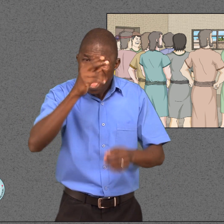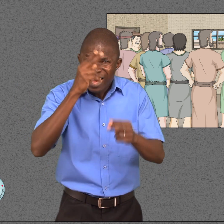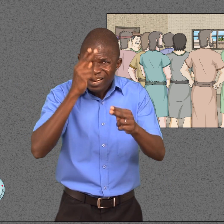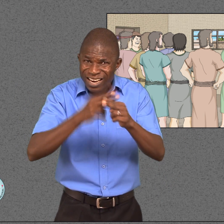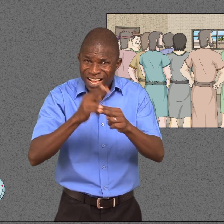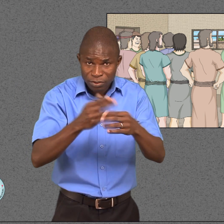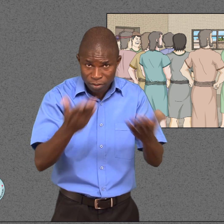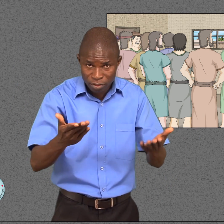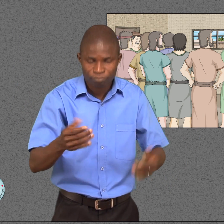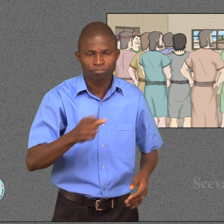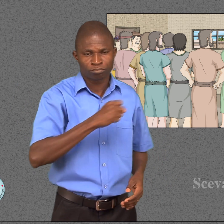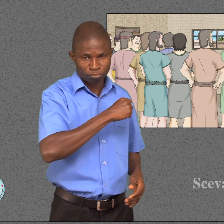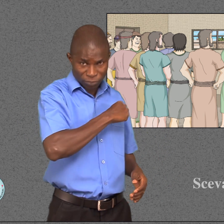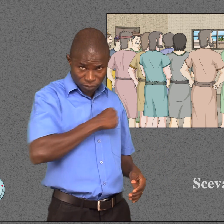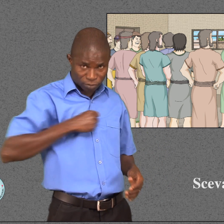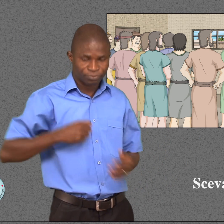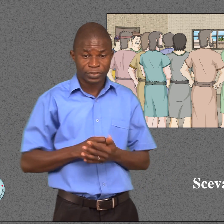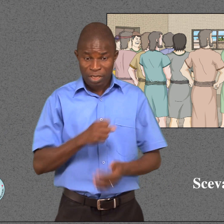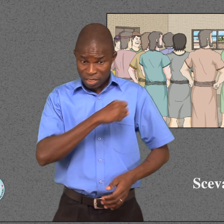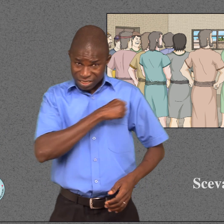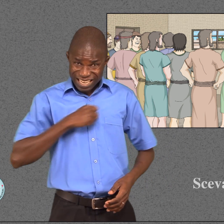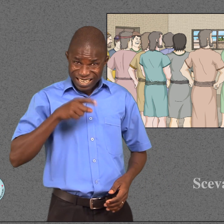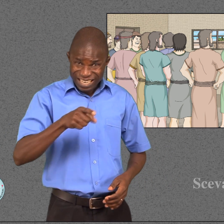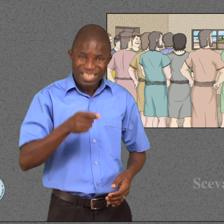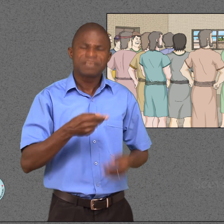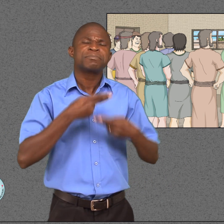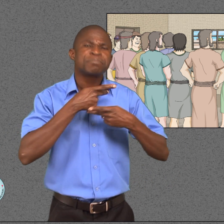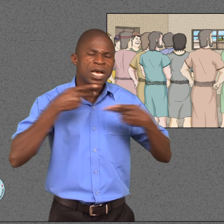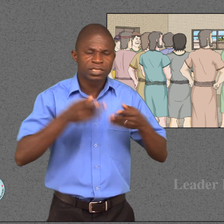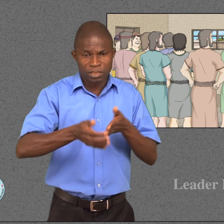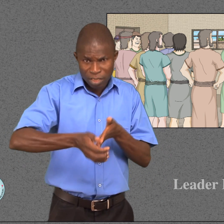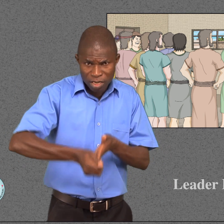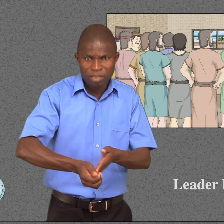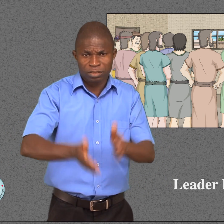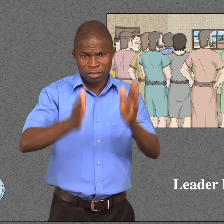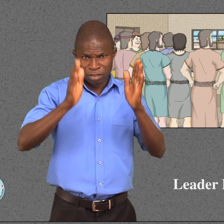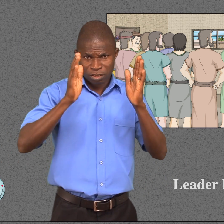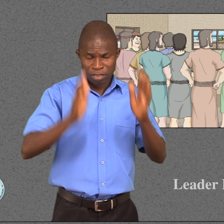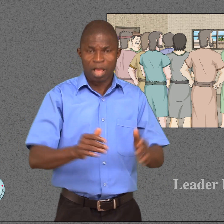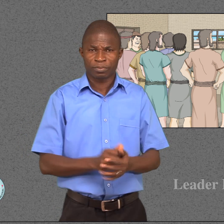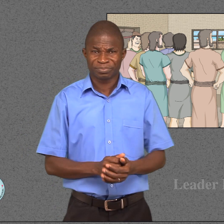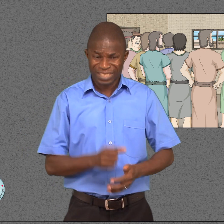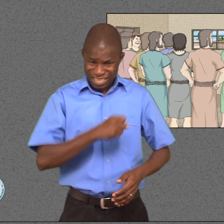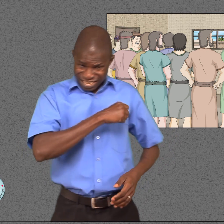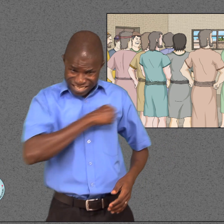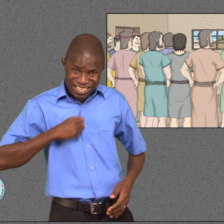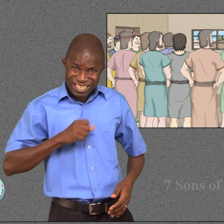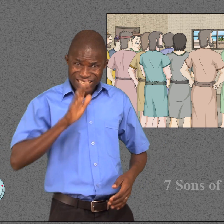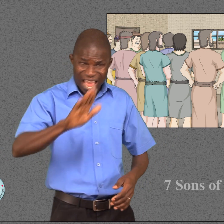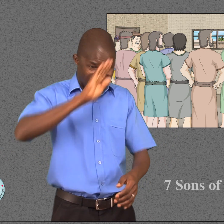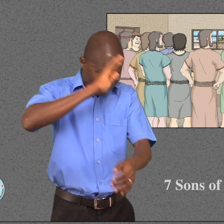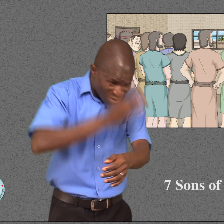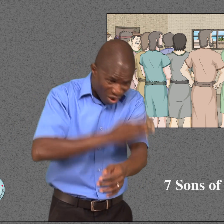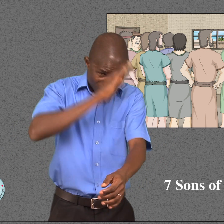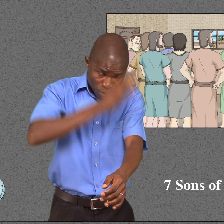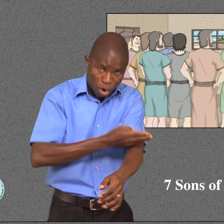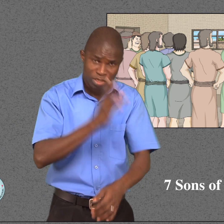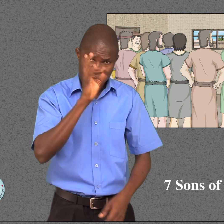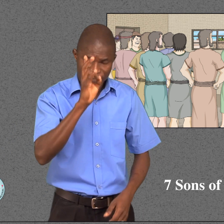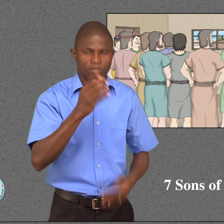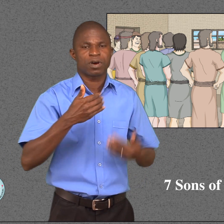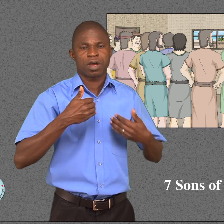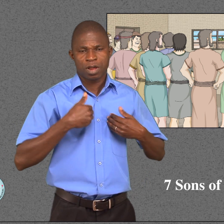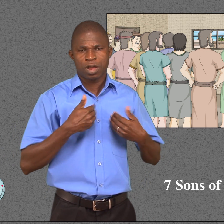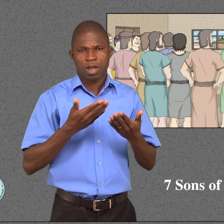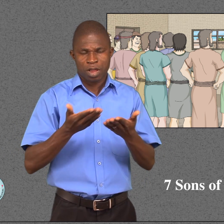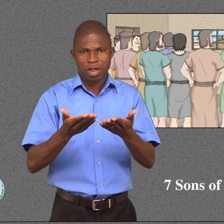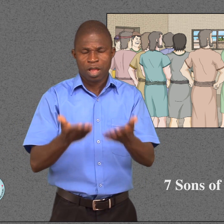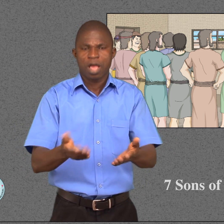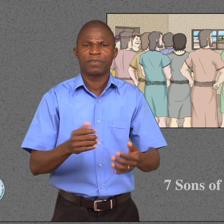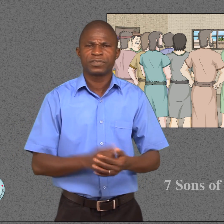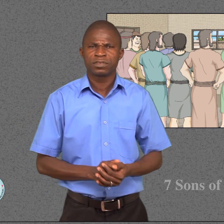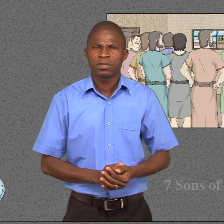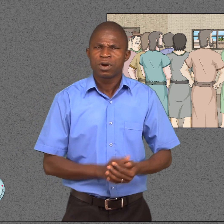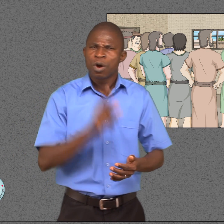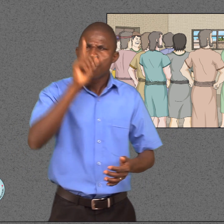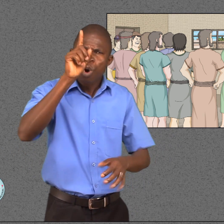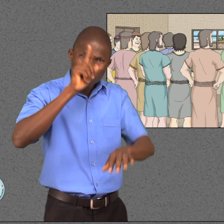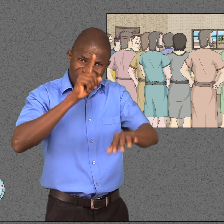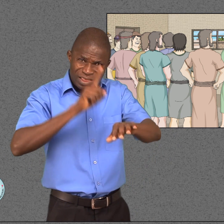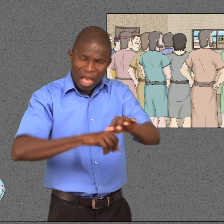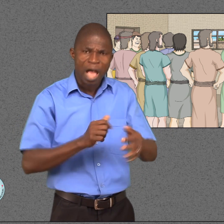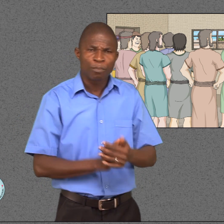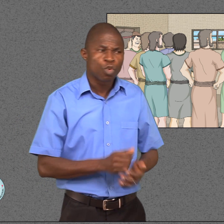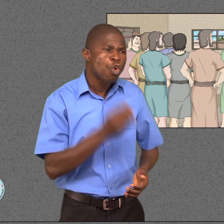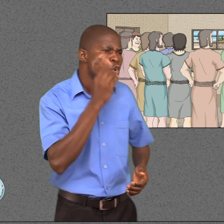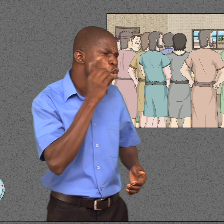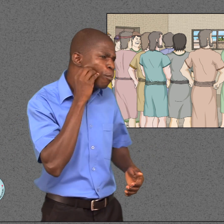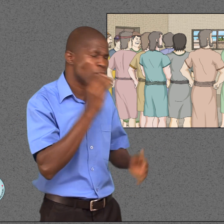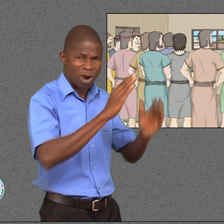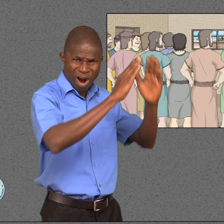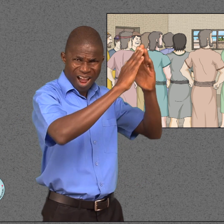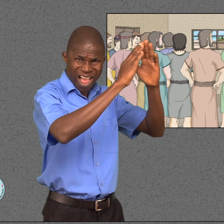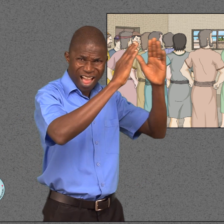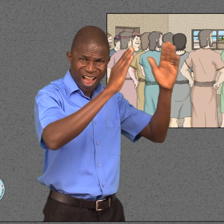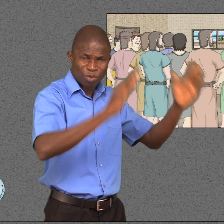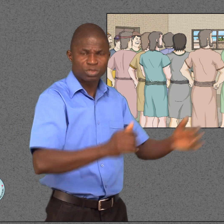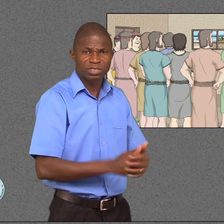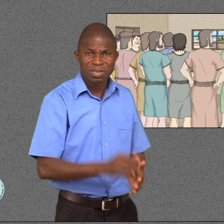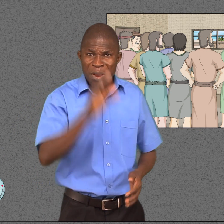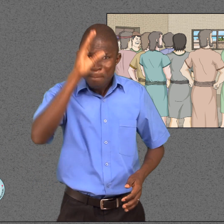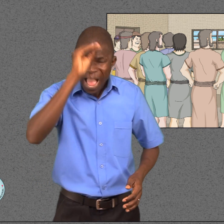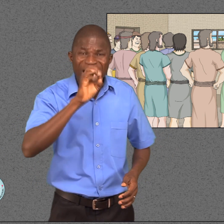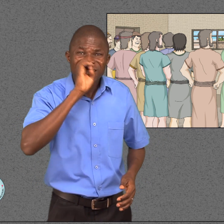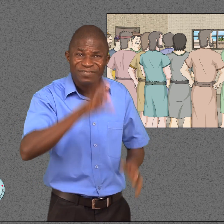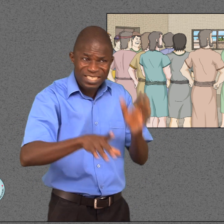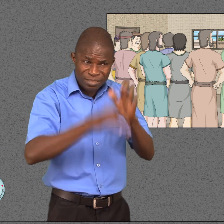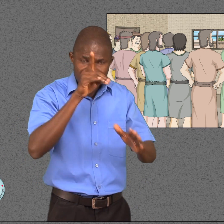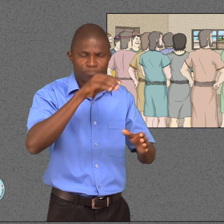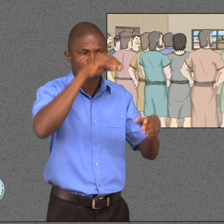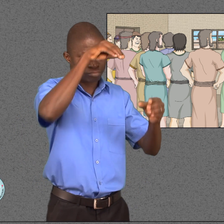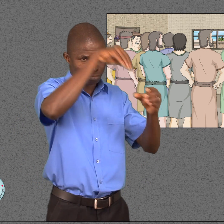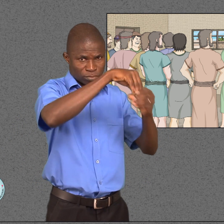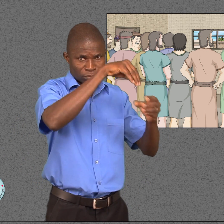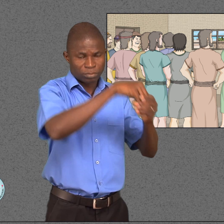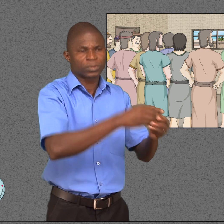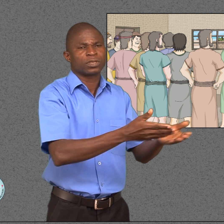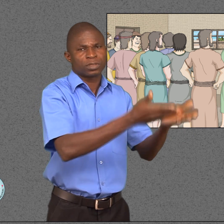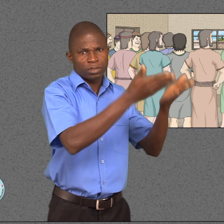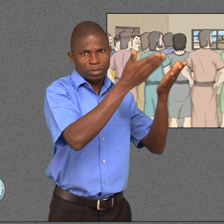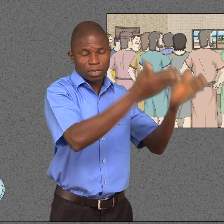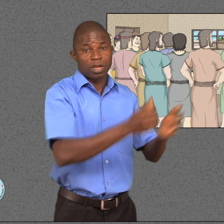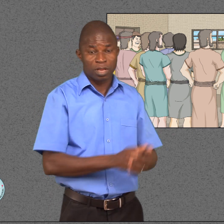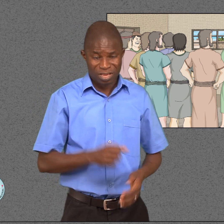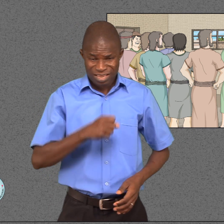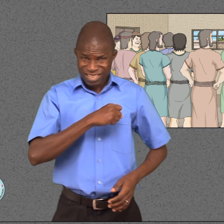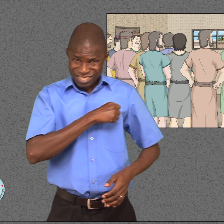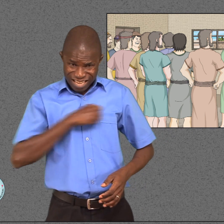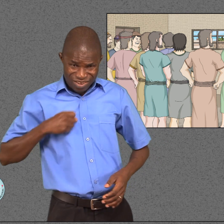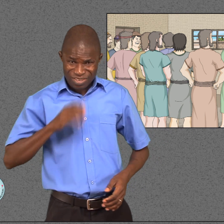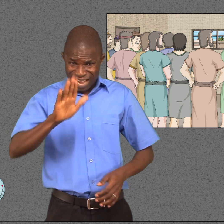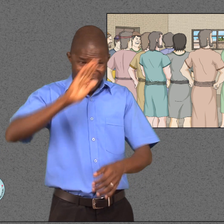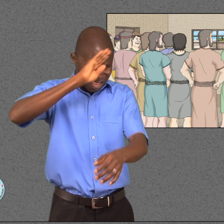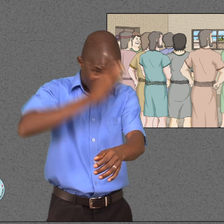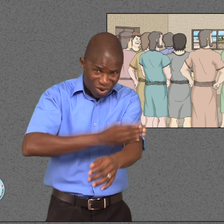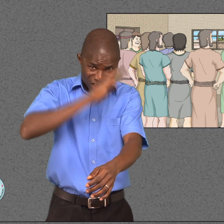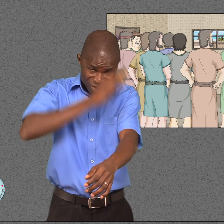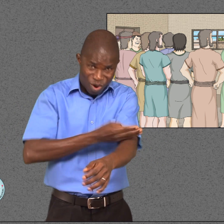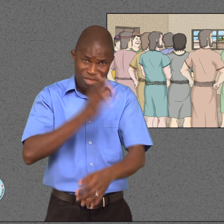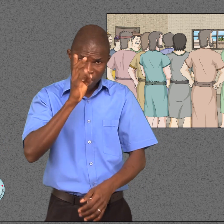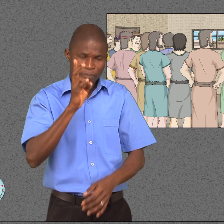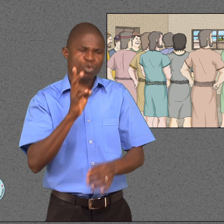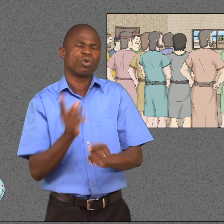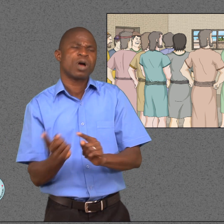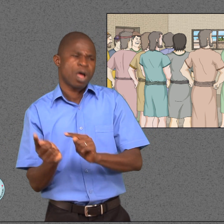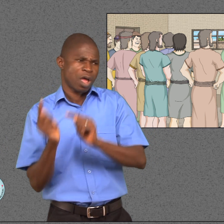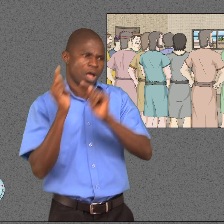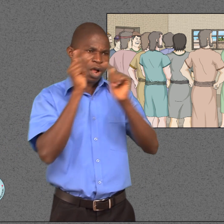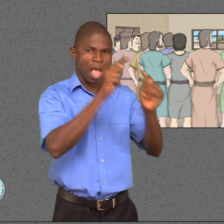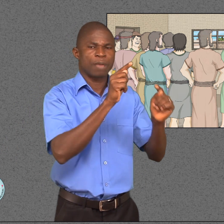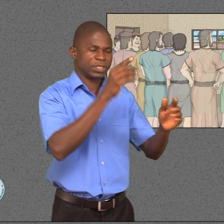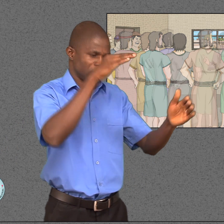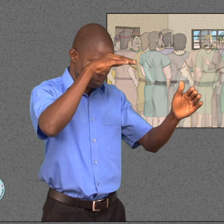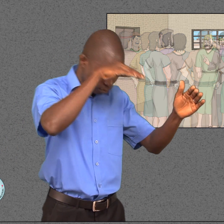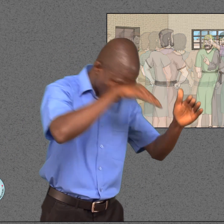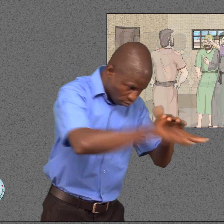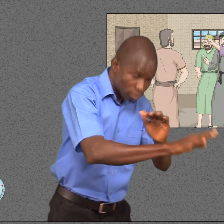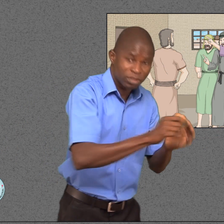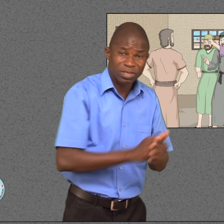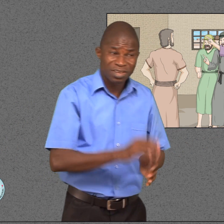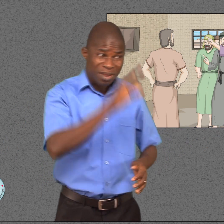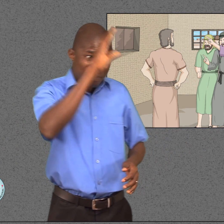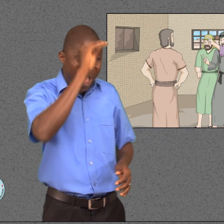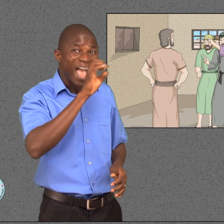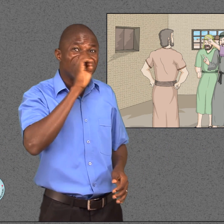Seven sons of Sceva, a Jewish chief priest, were doing this.